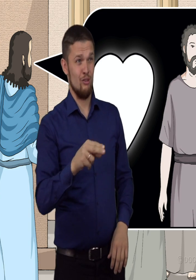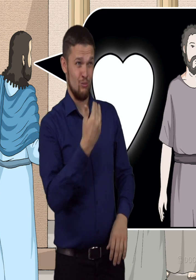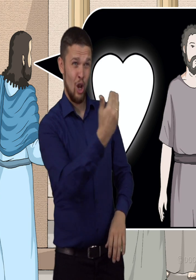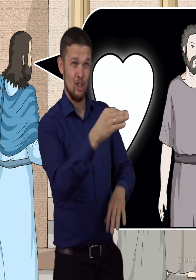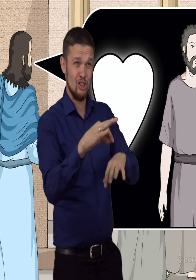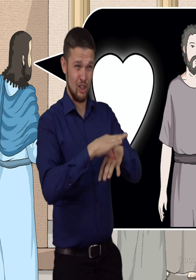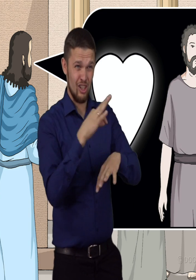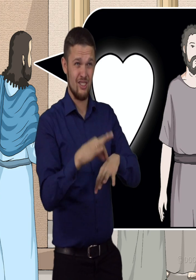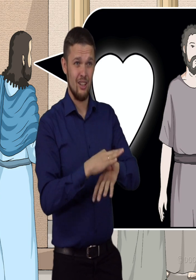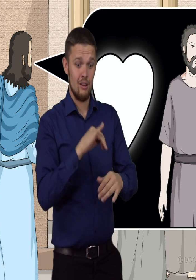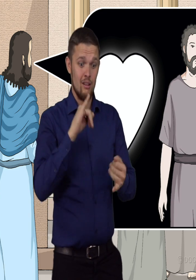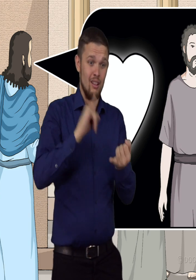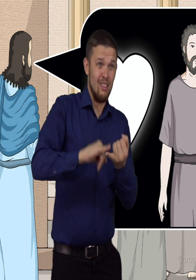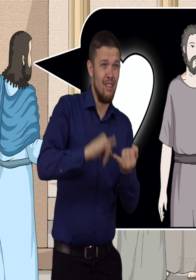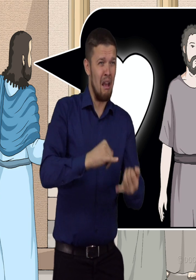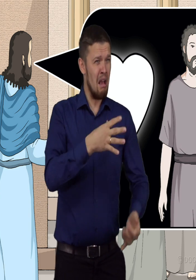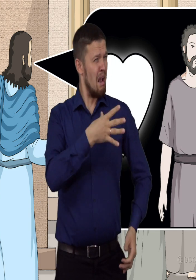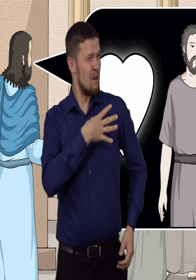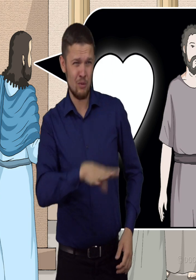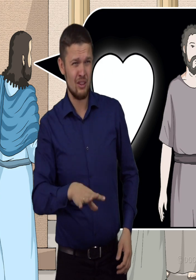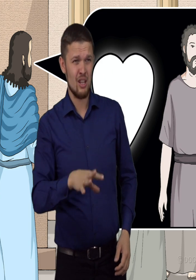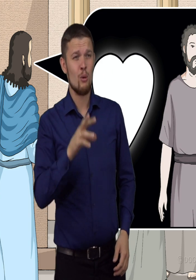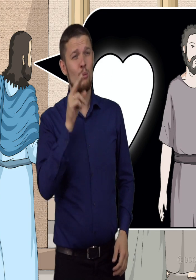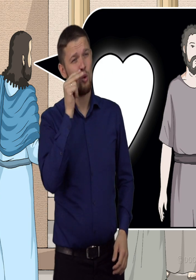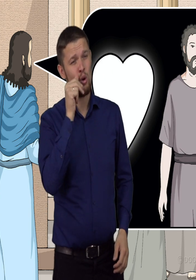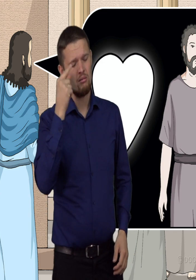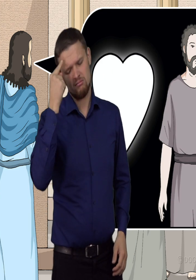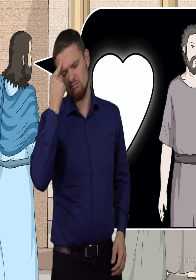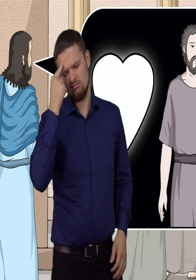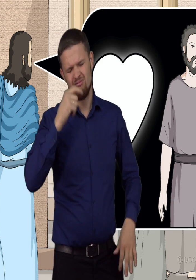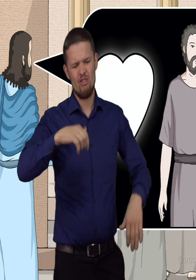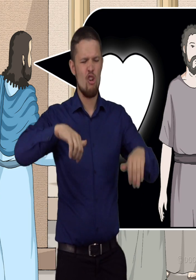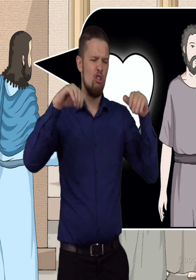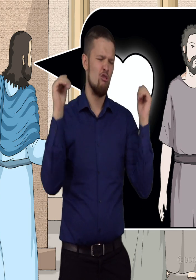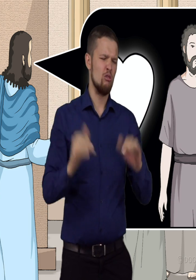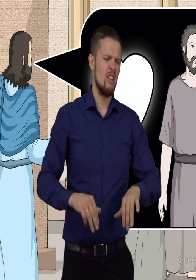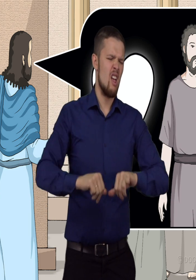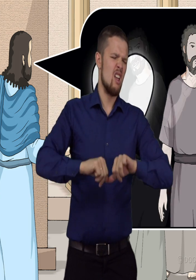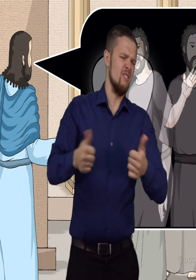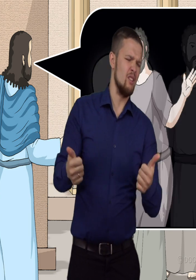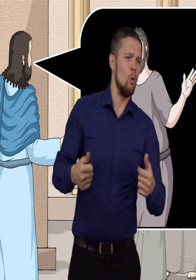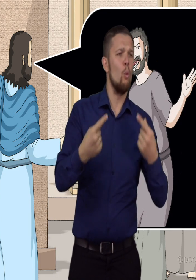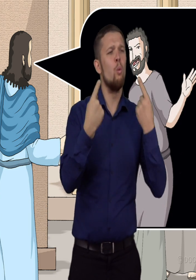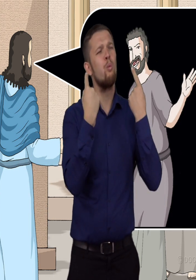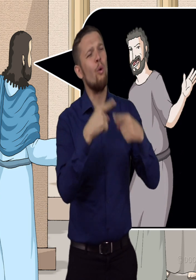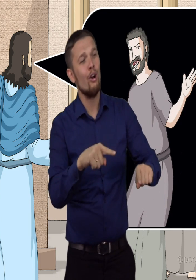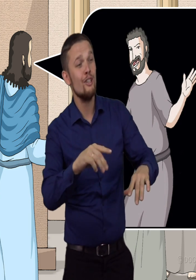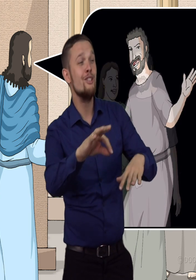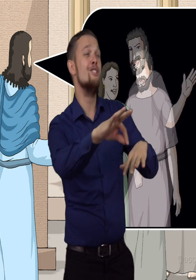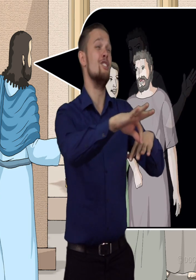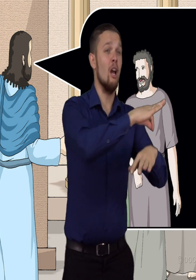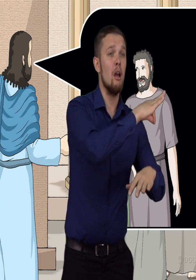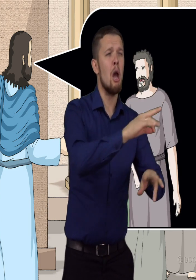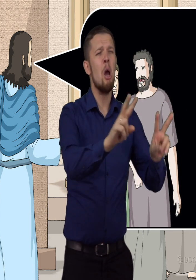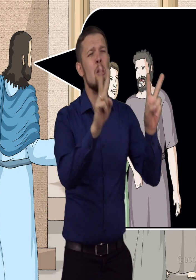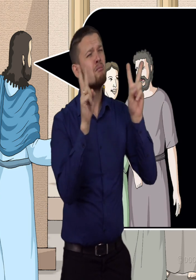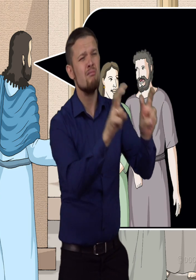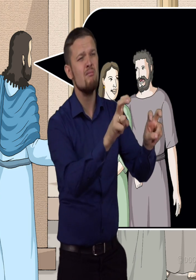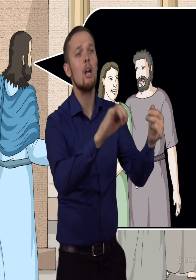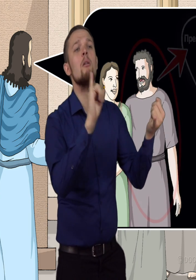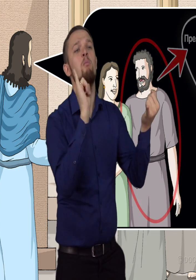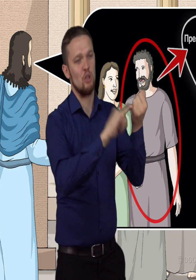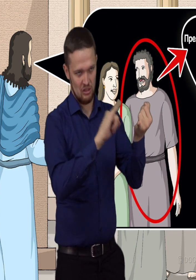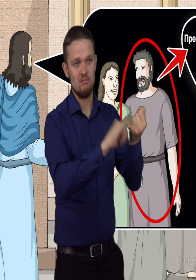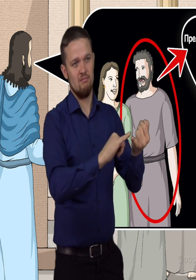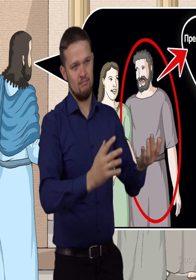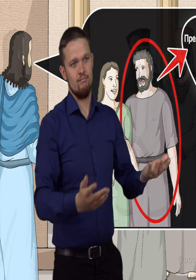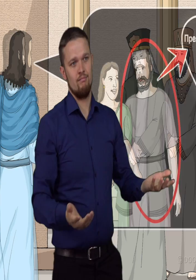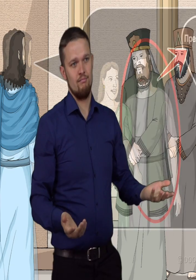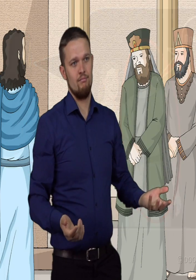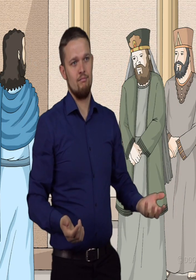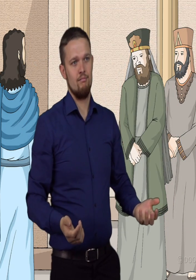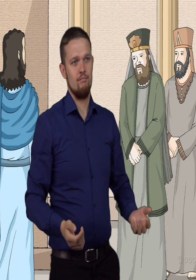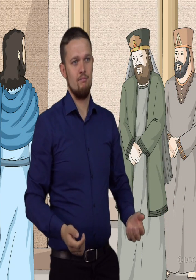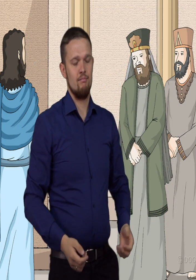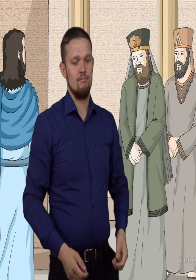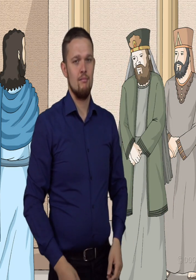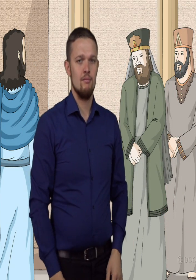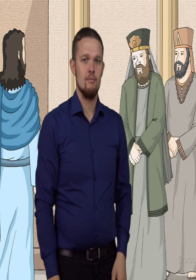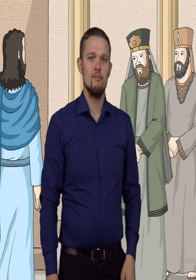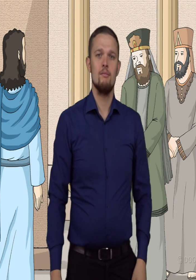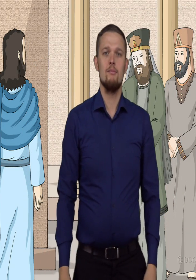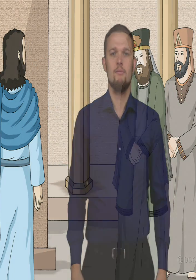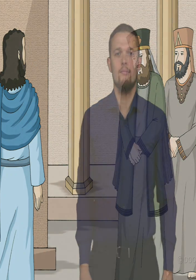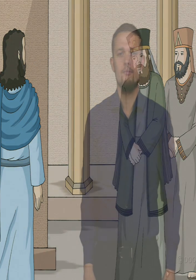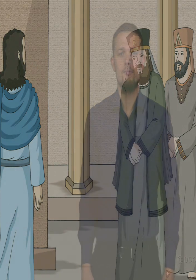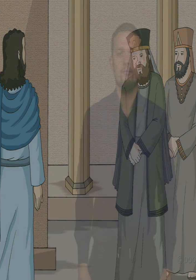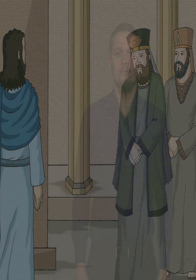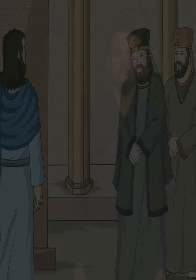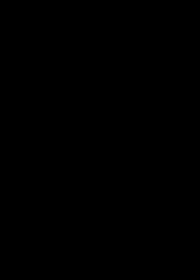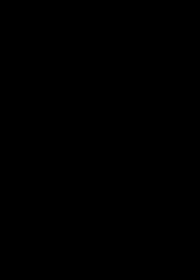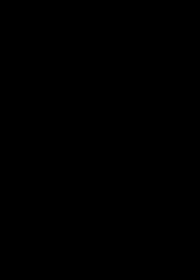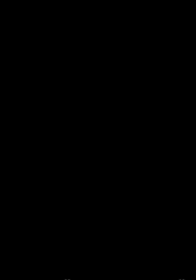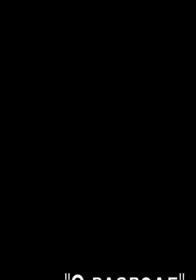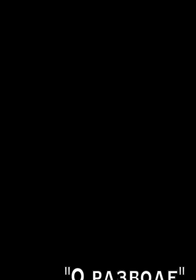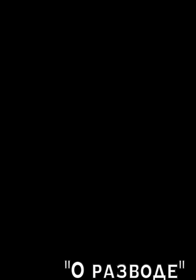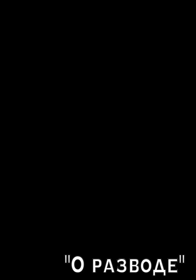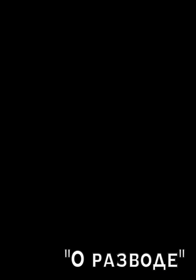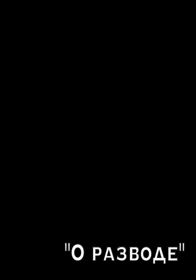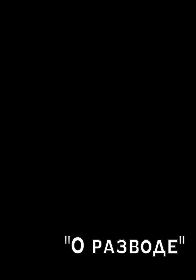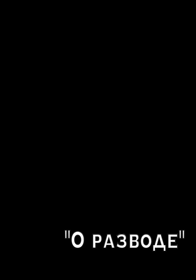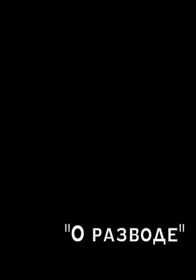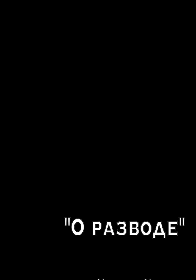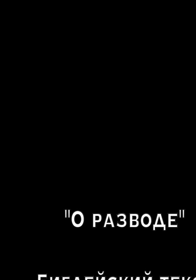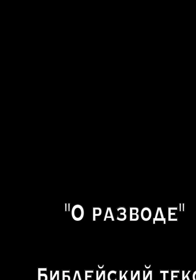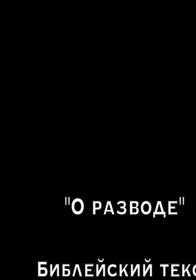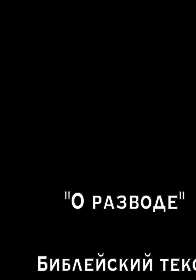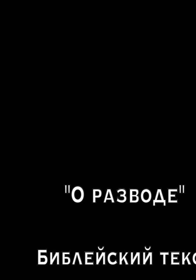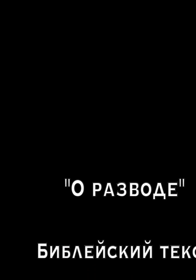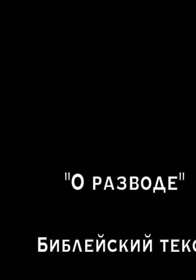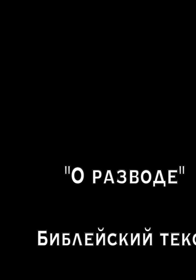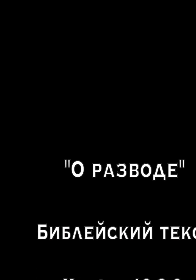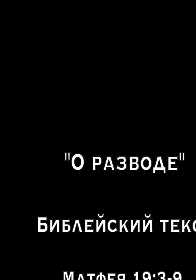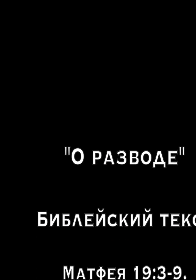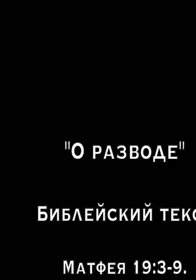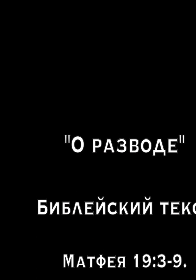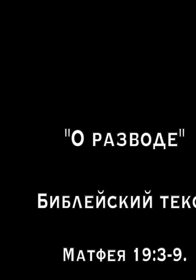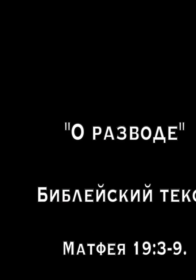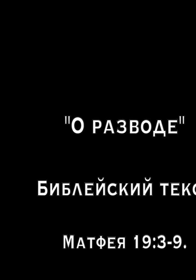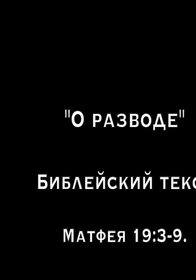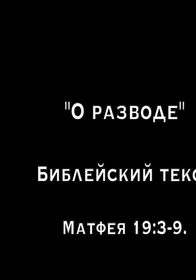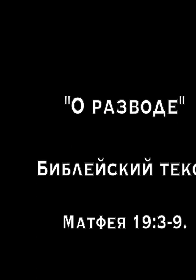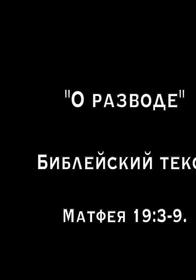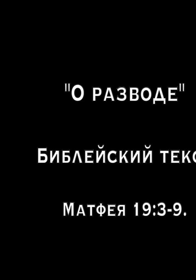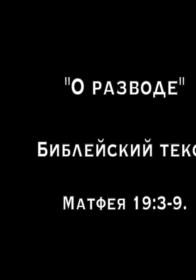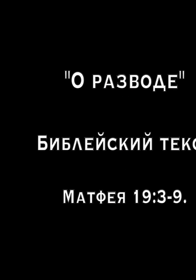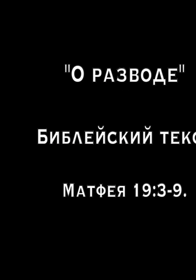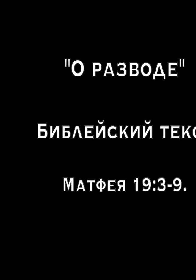Now I tell you that whoever divorces his wife, except for sexual immorality, and marries another woman, commits adultery.”